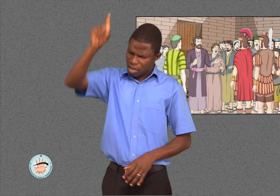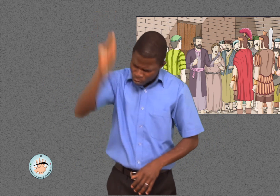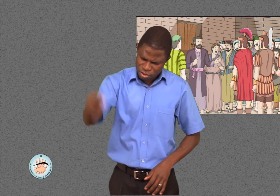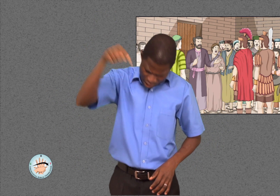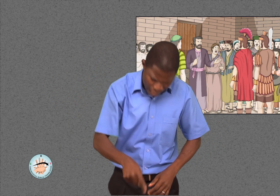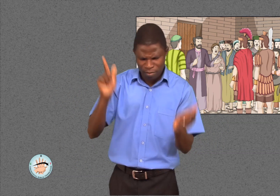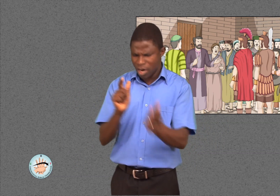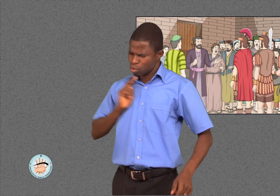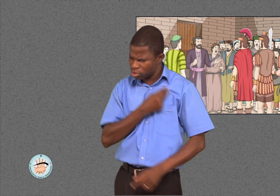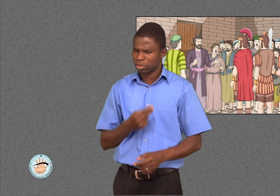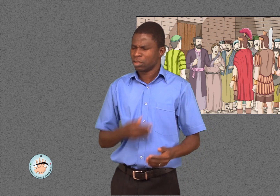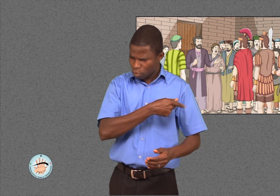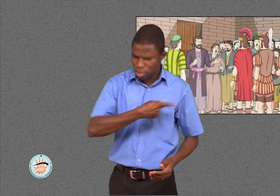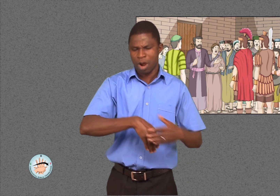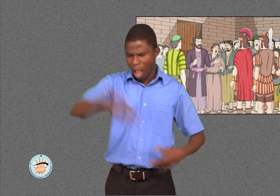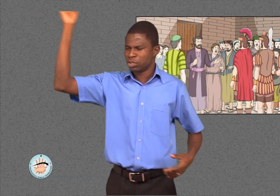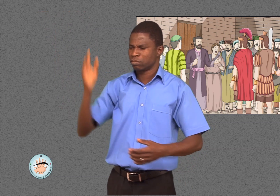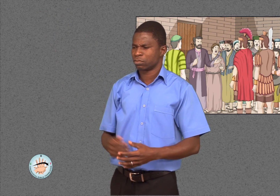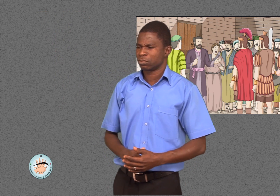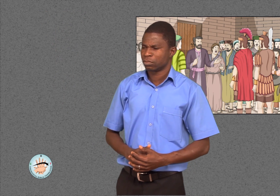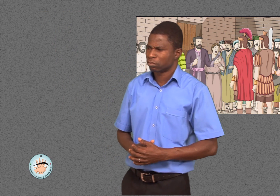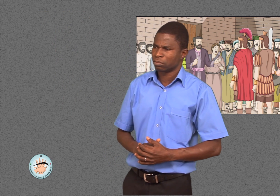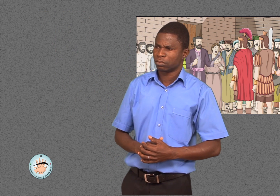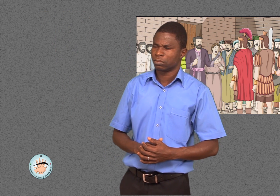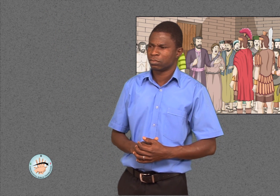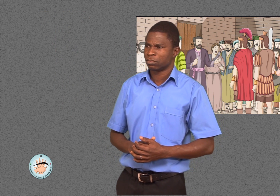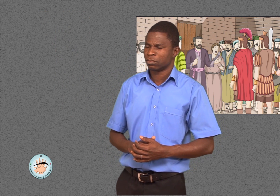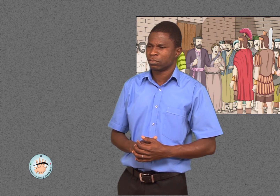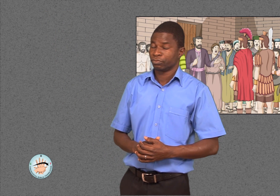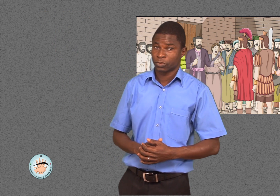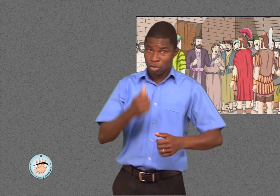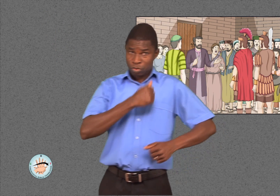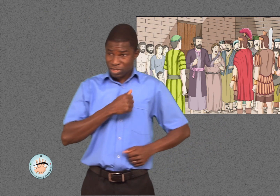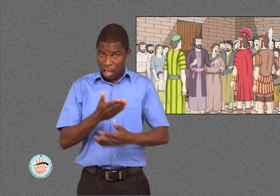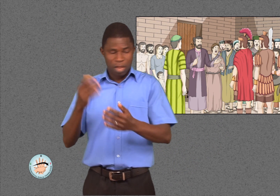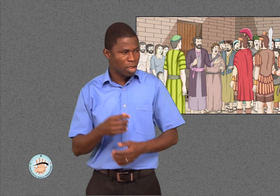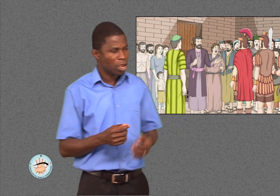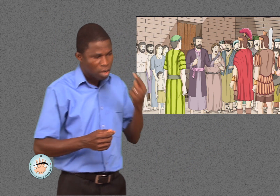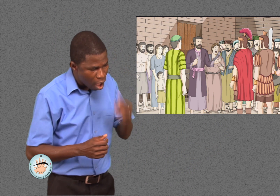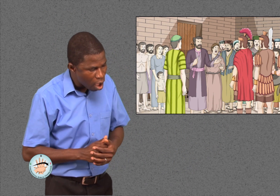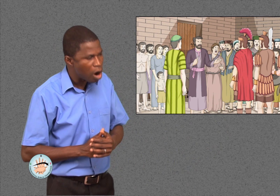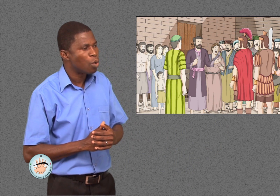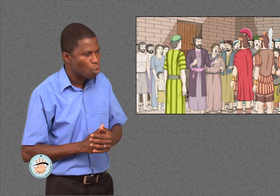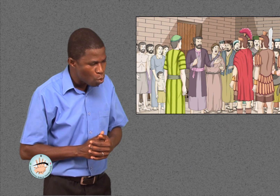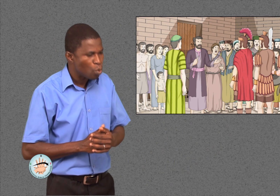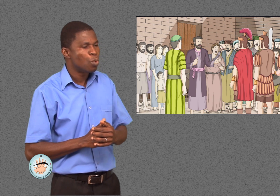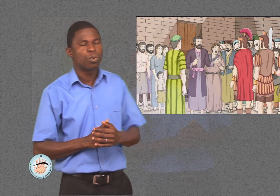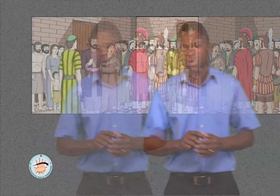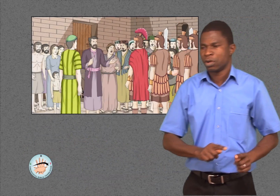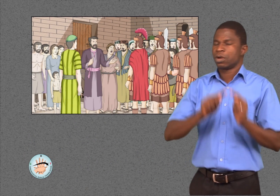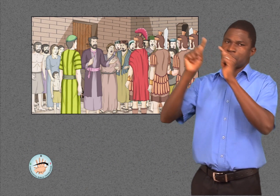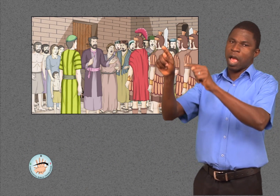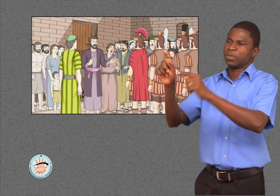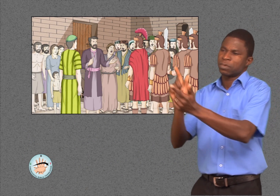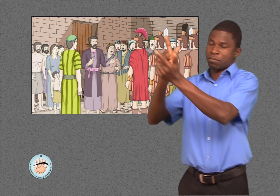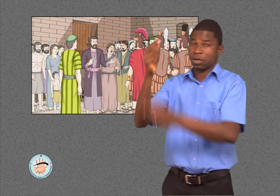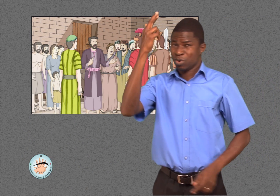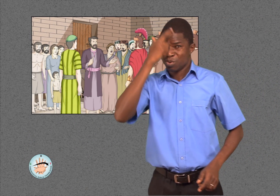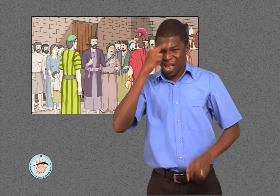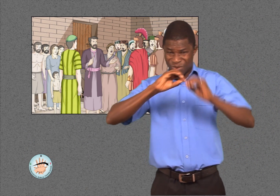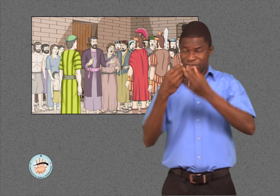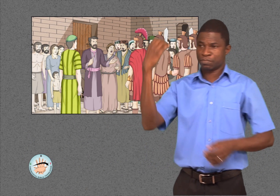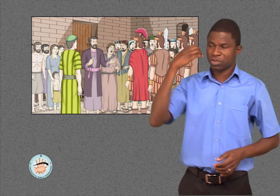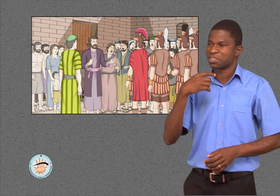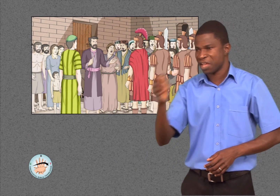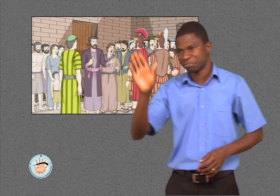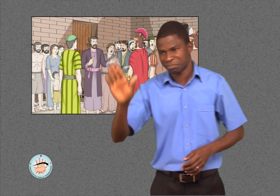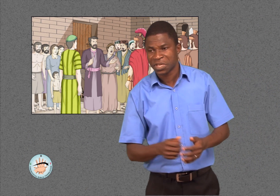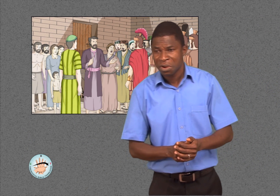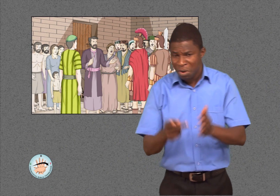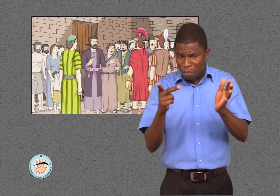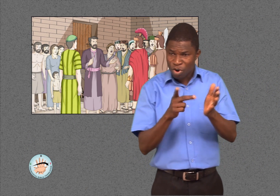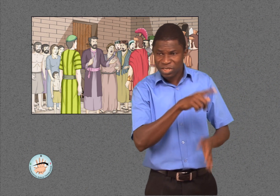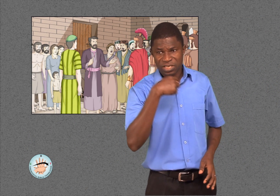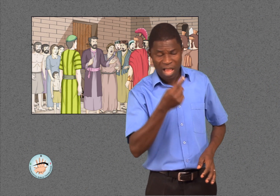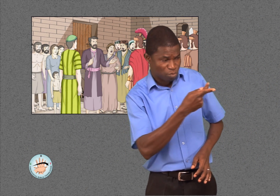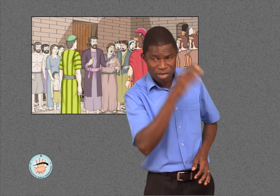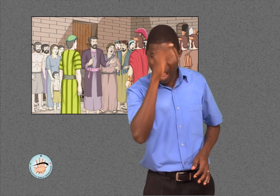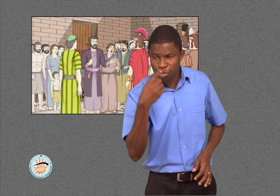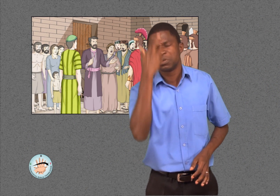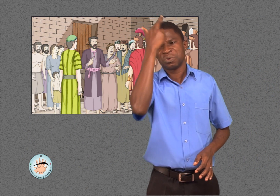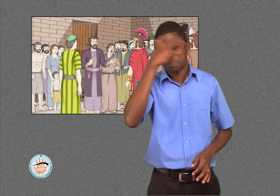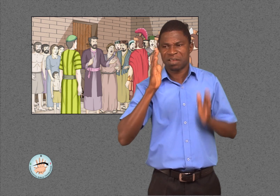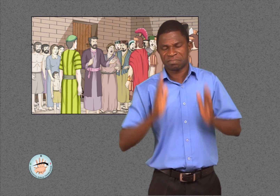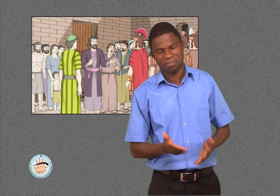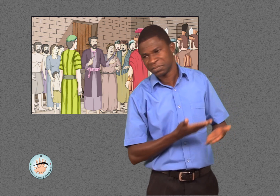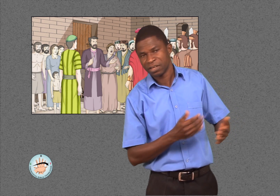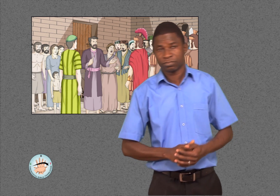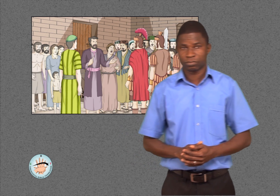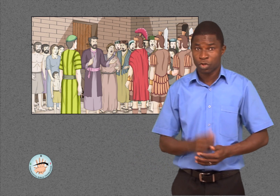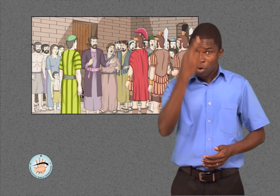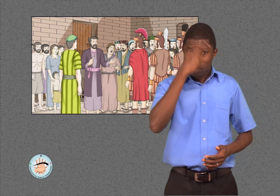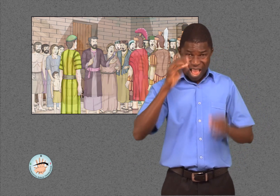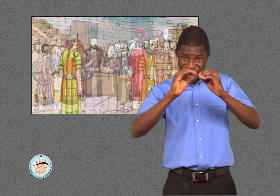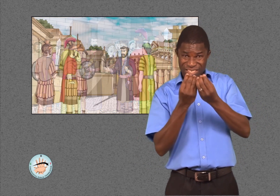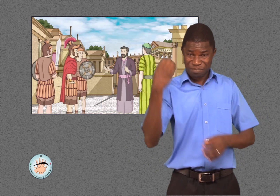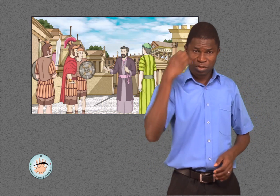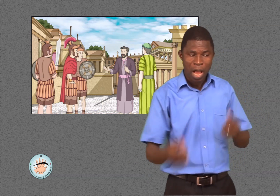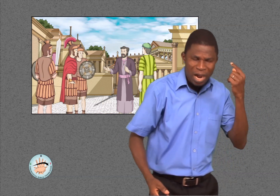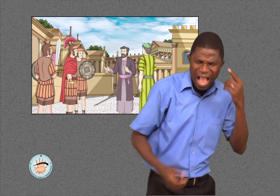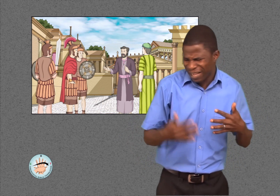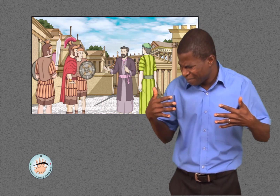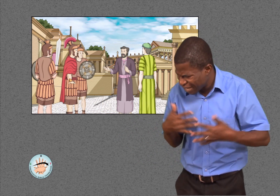So the officers relayed this message to the magistrates, who were alarmed to hear that Paul and Silas were Roman citizens.